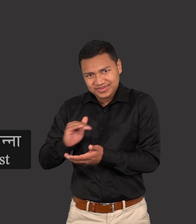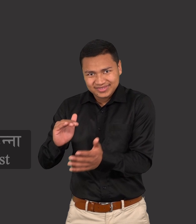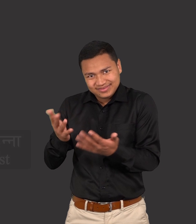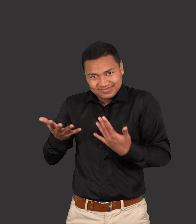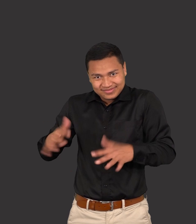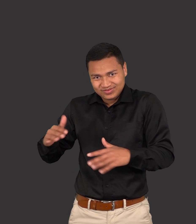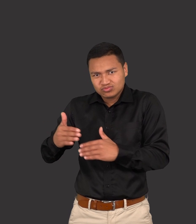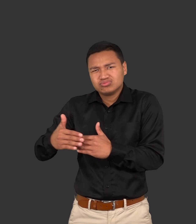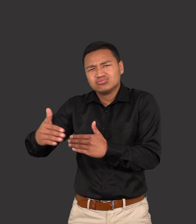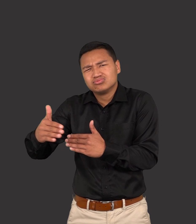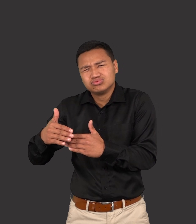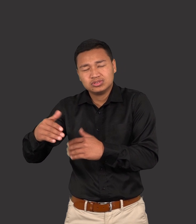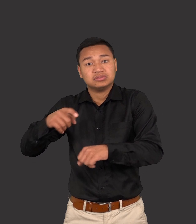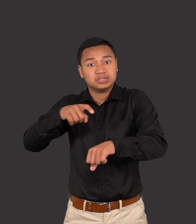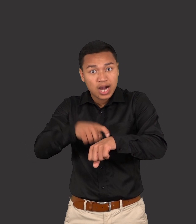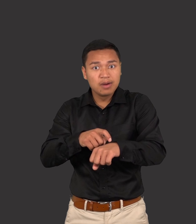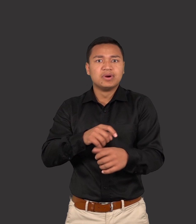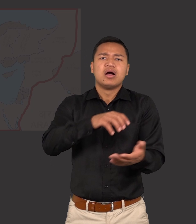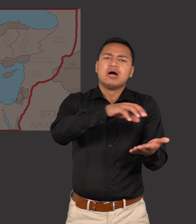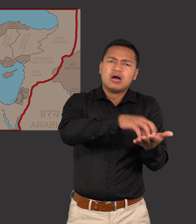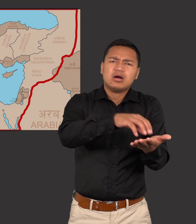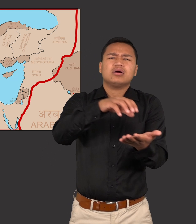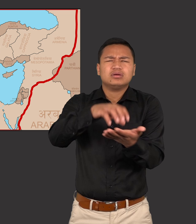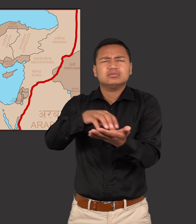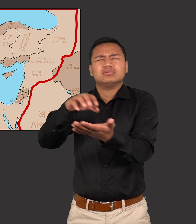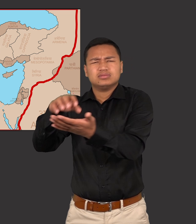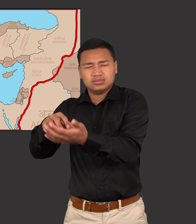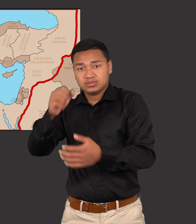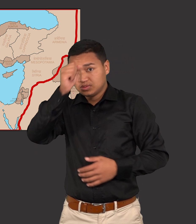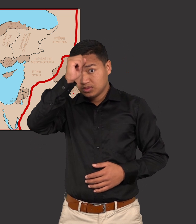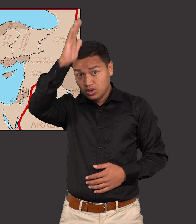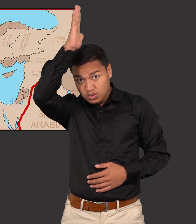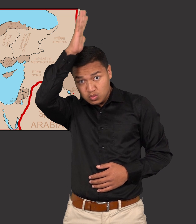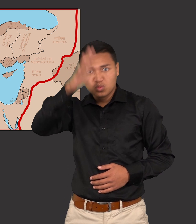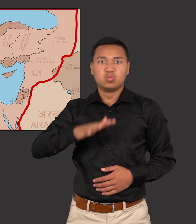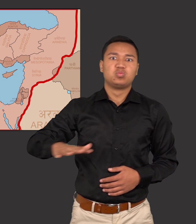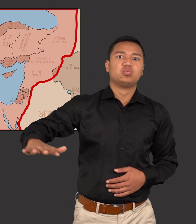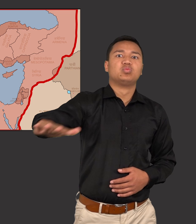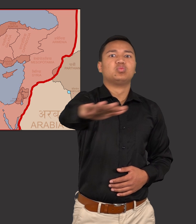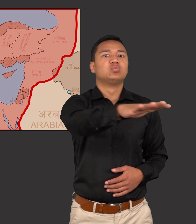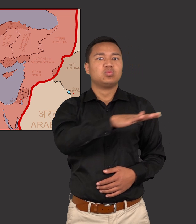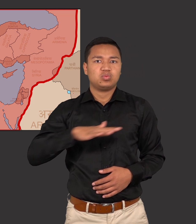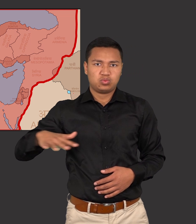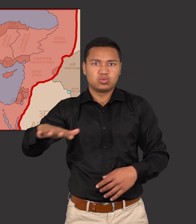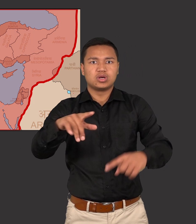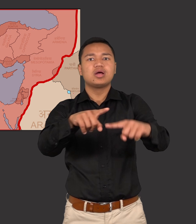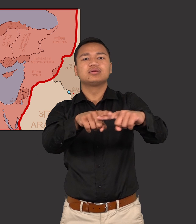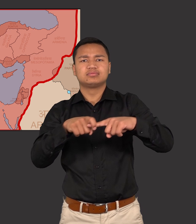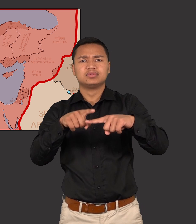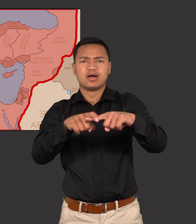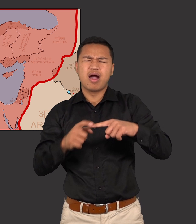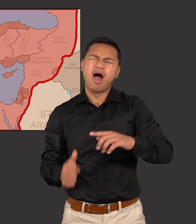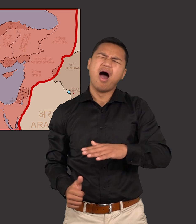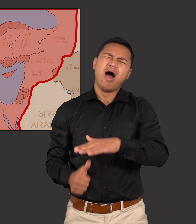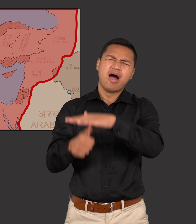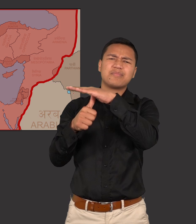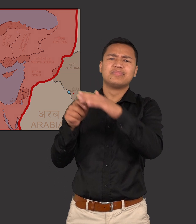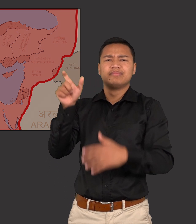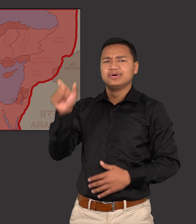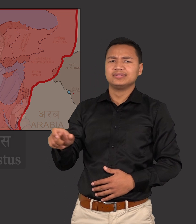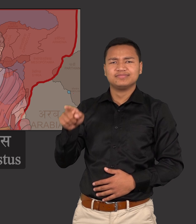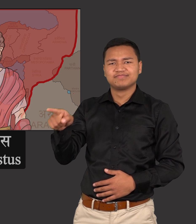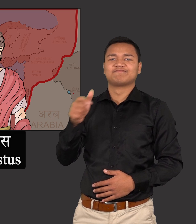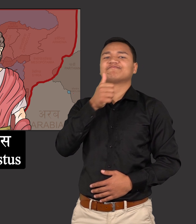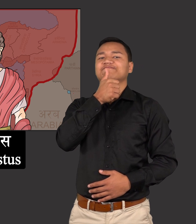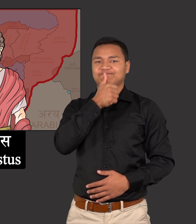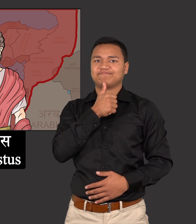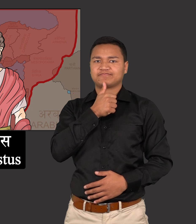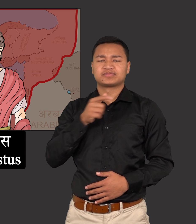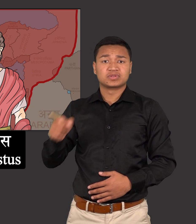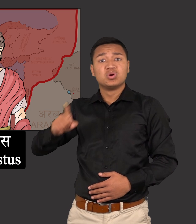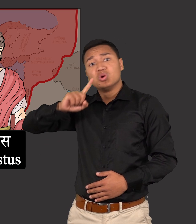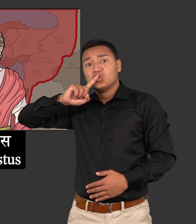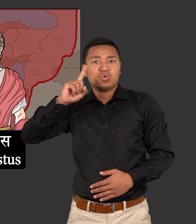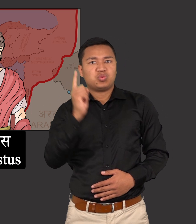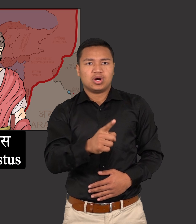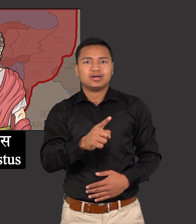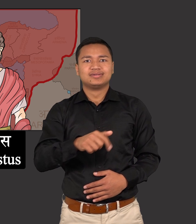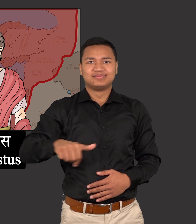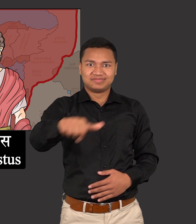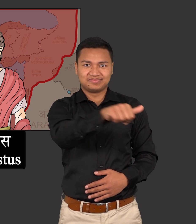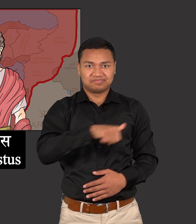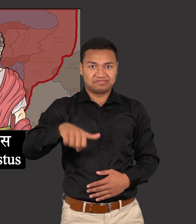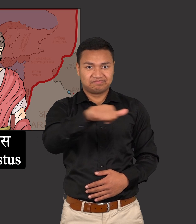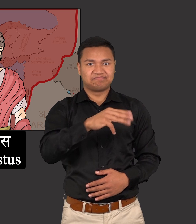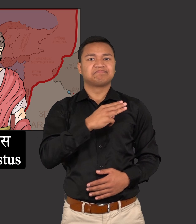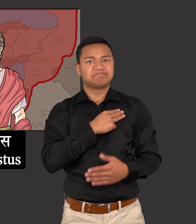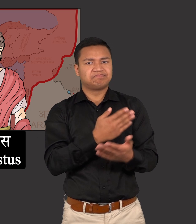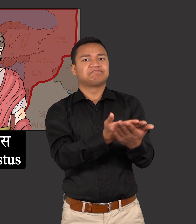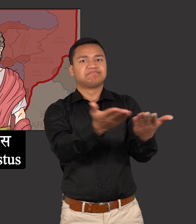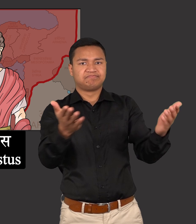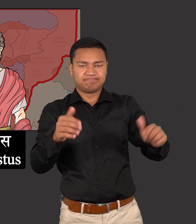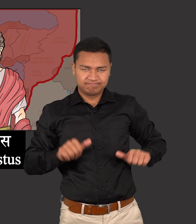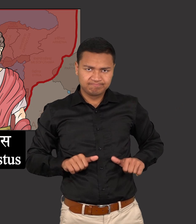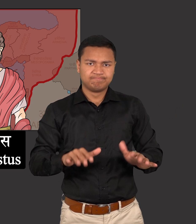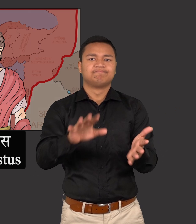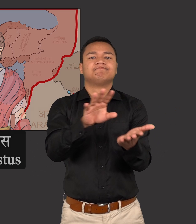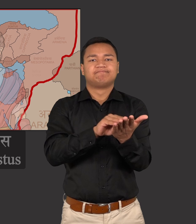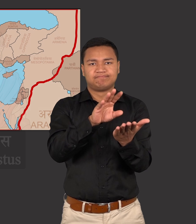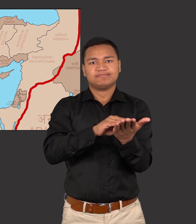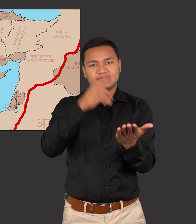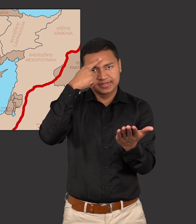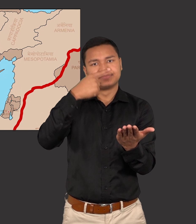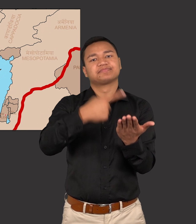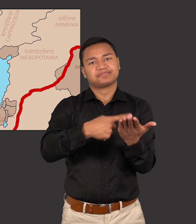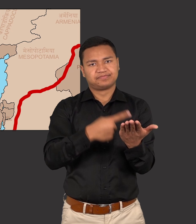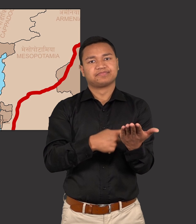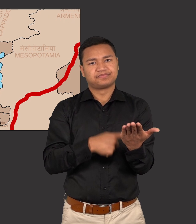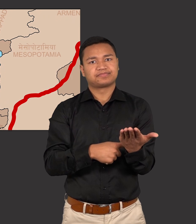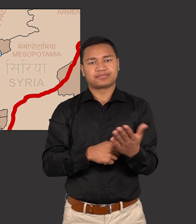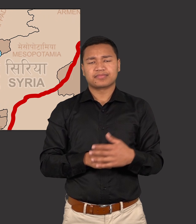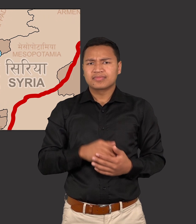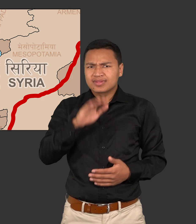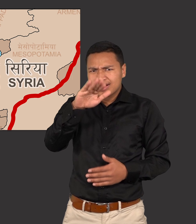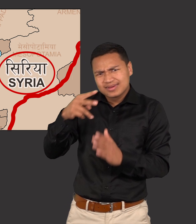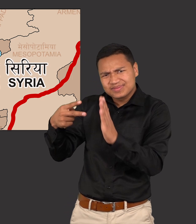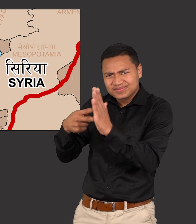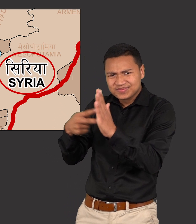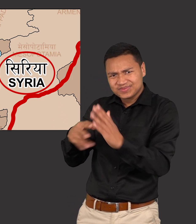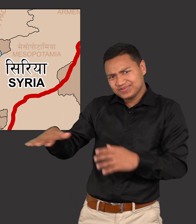Now in those days a decree went out from Caesar Augustus that a census should be taken of the whole empire.